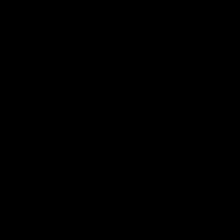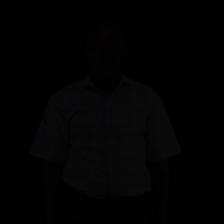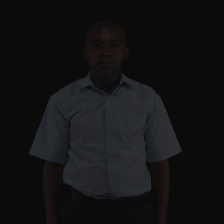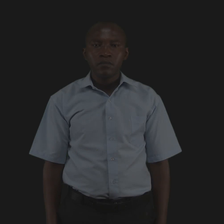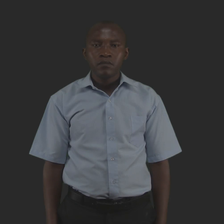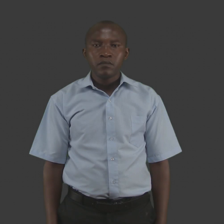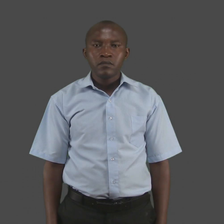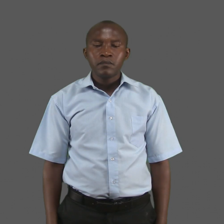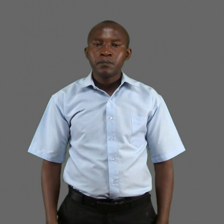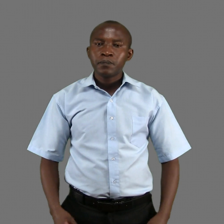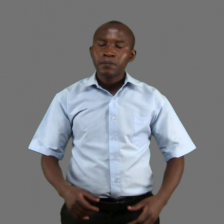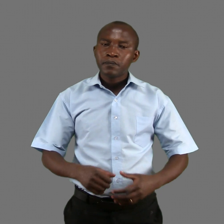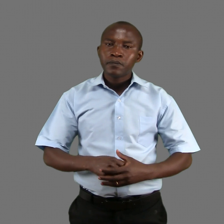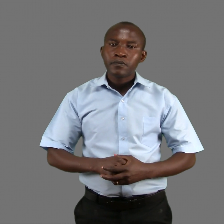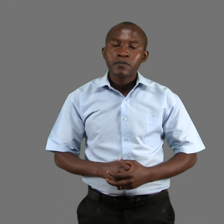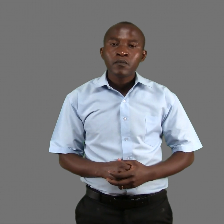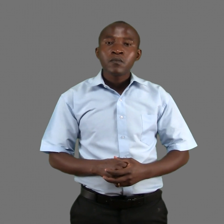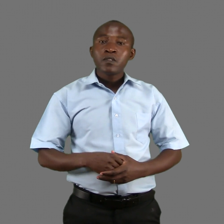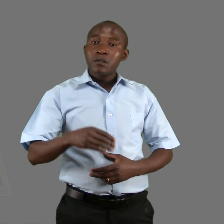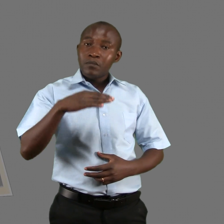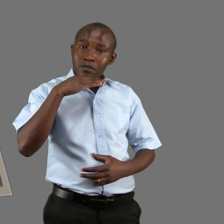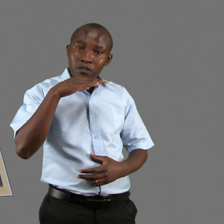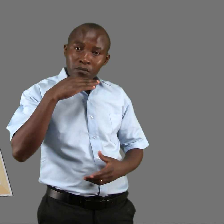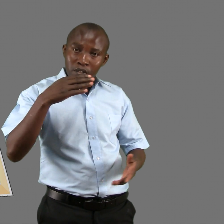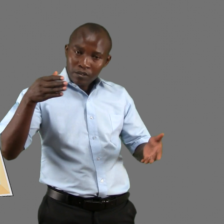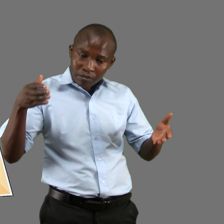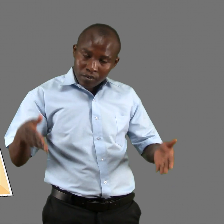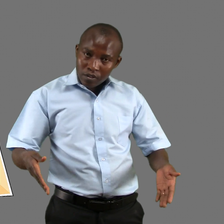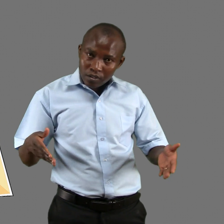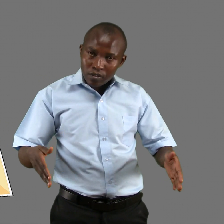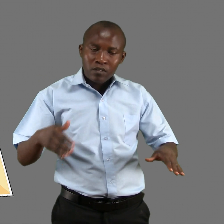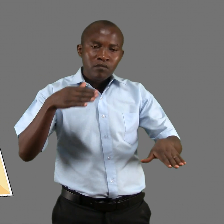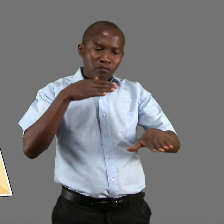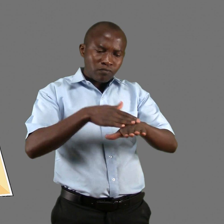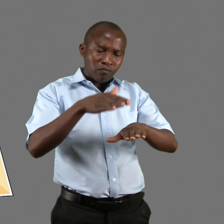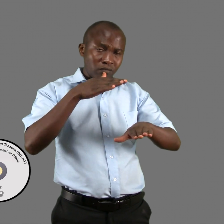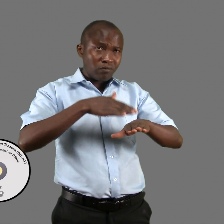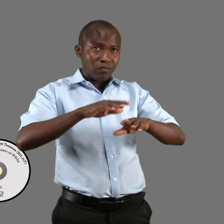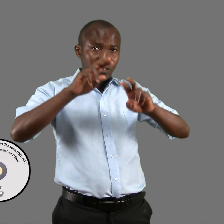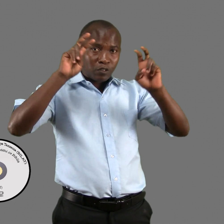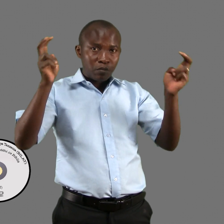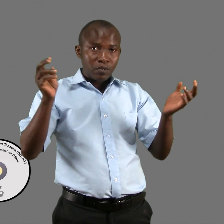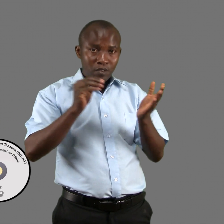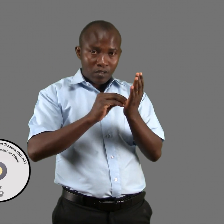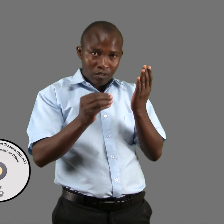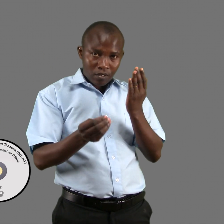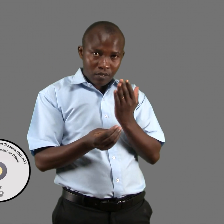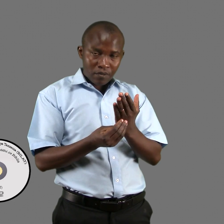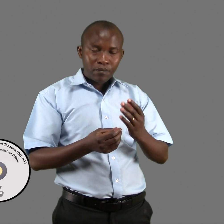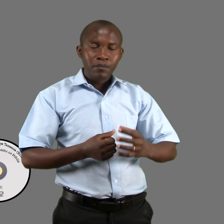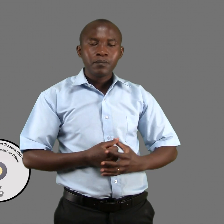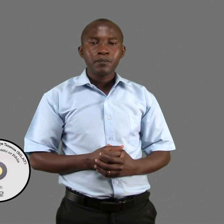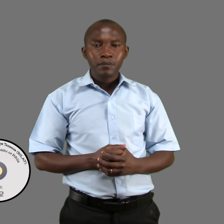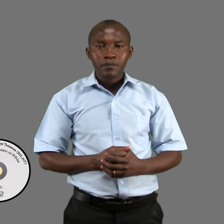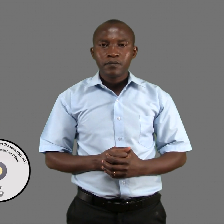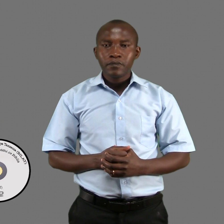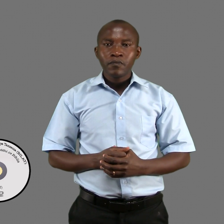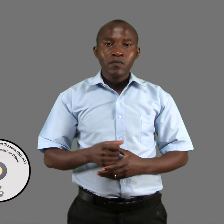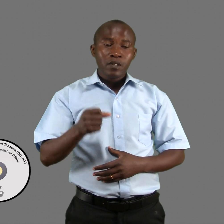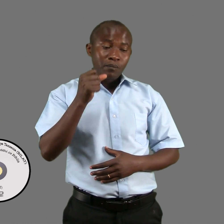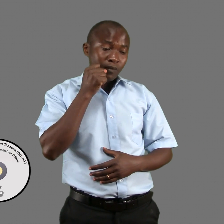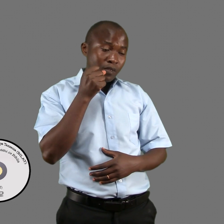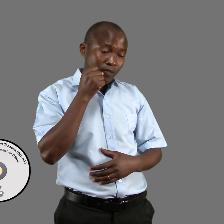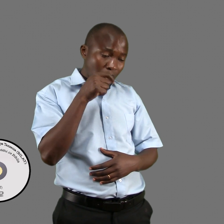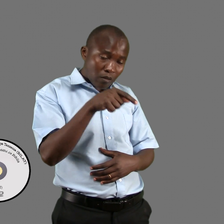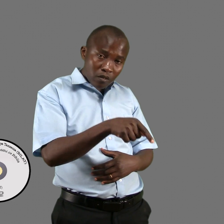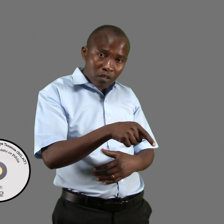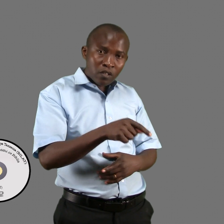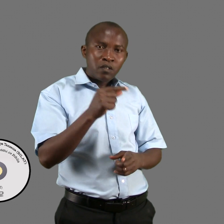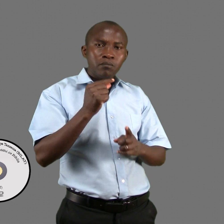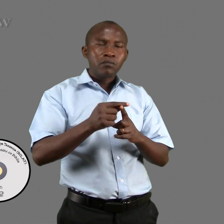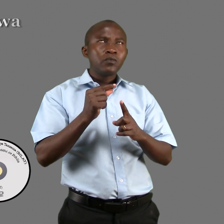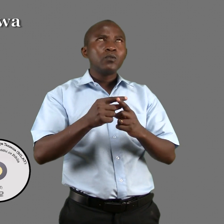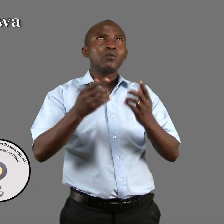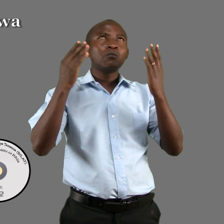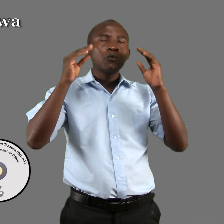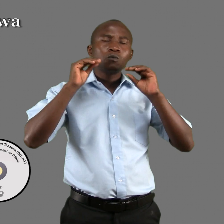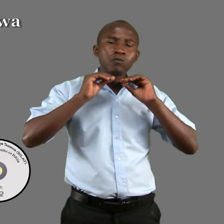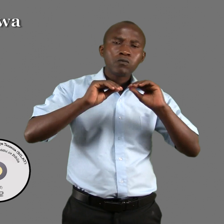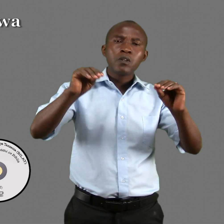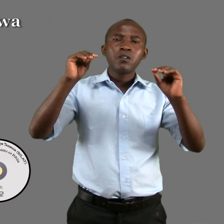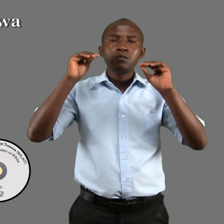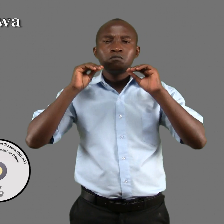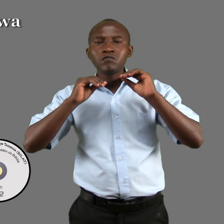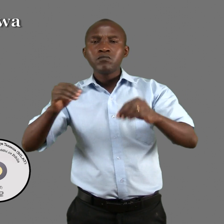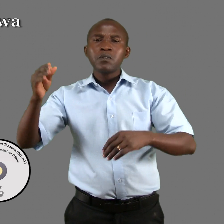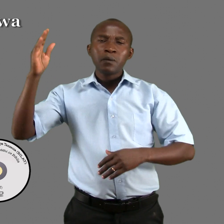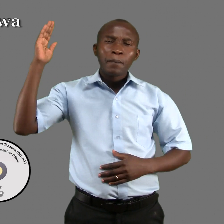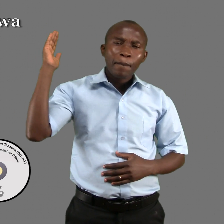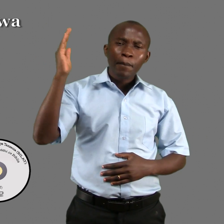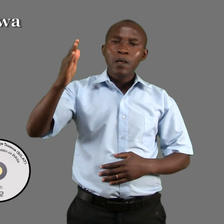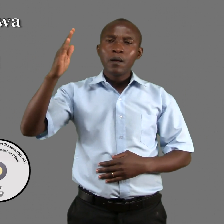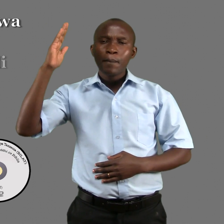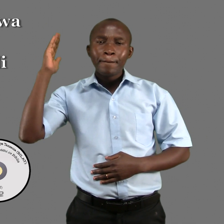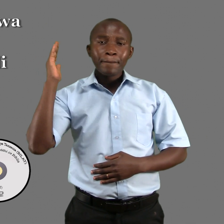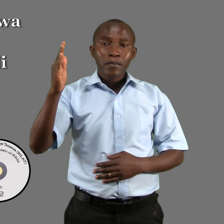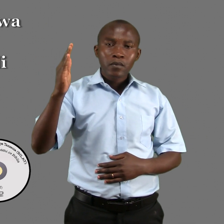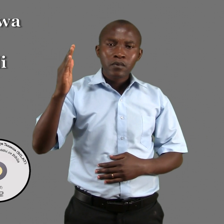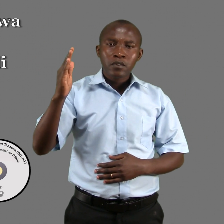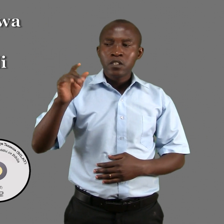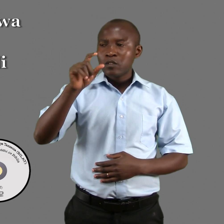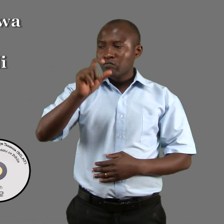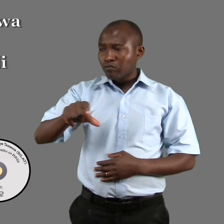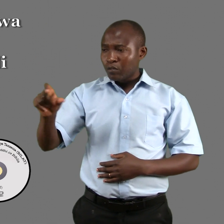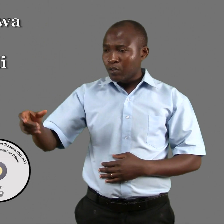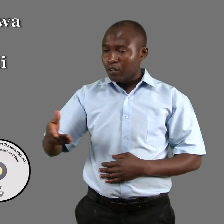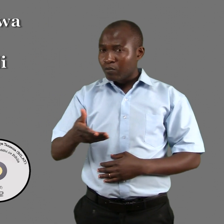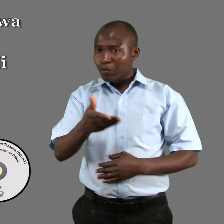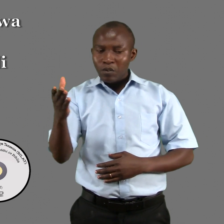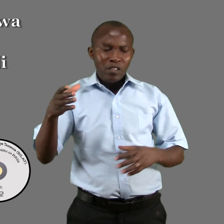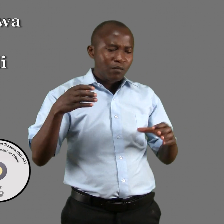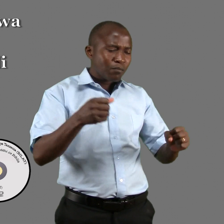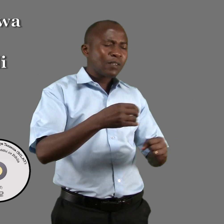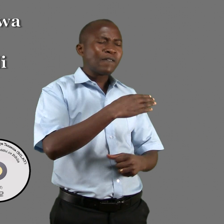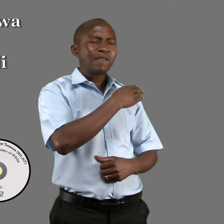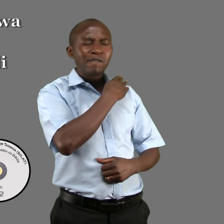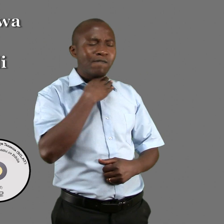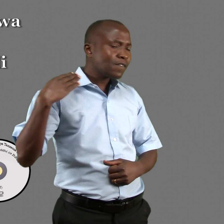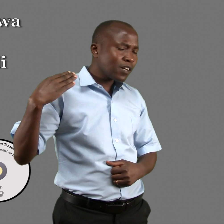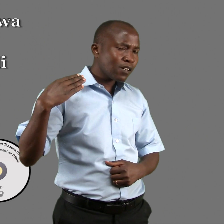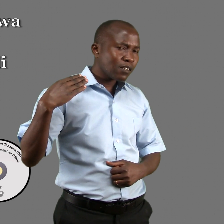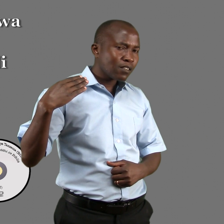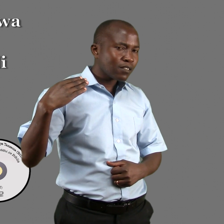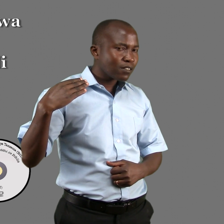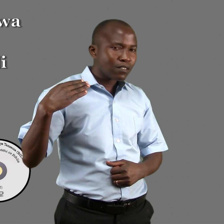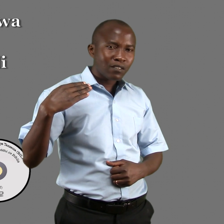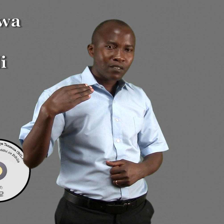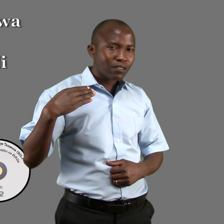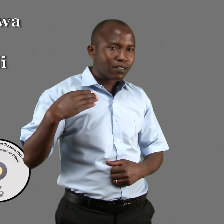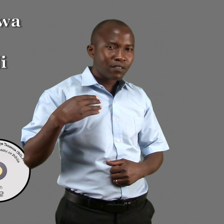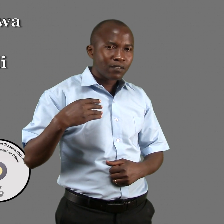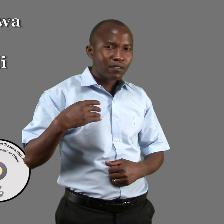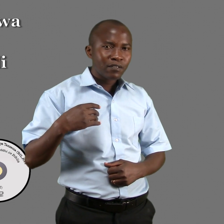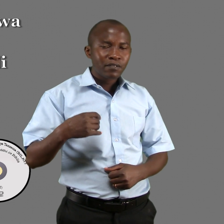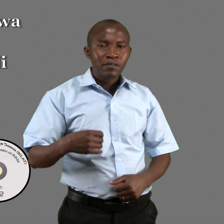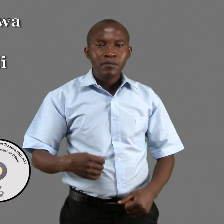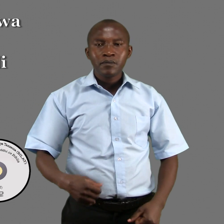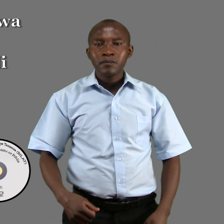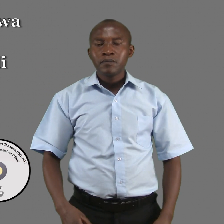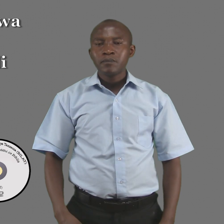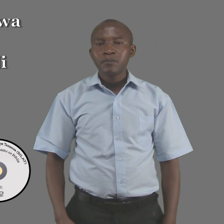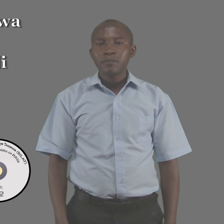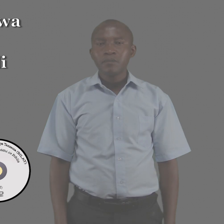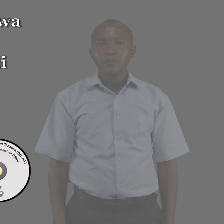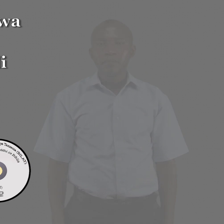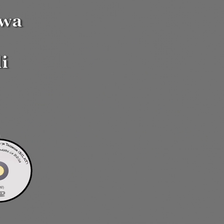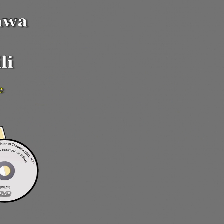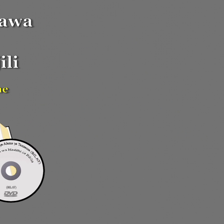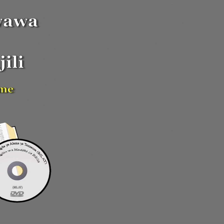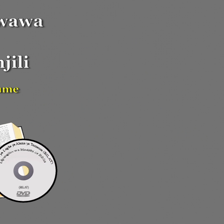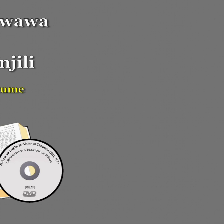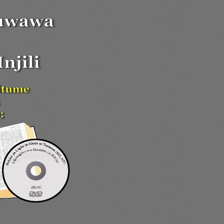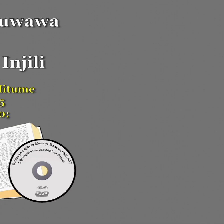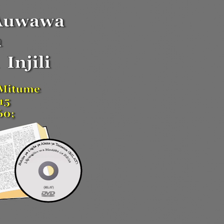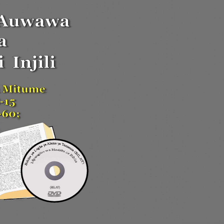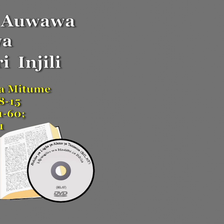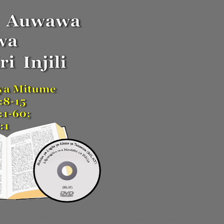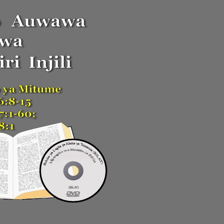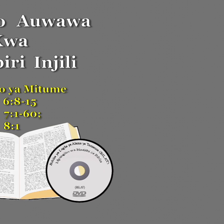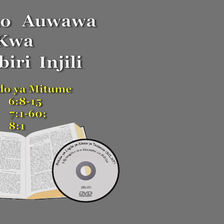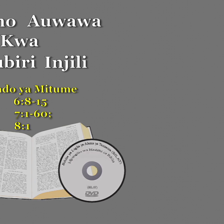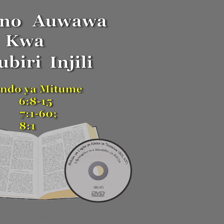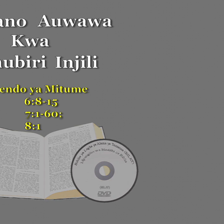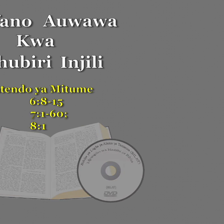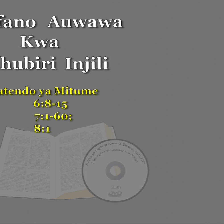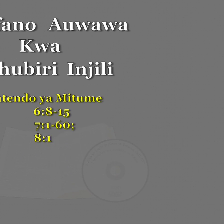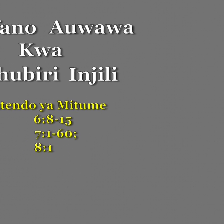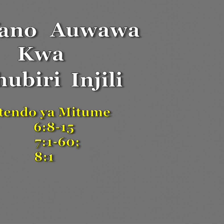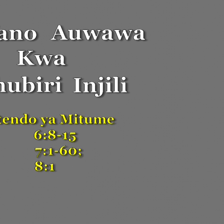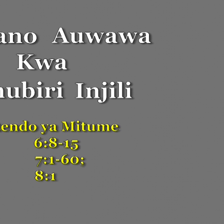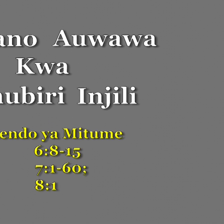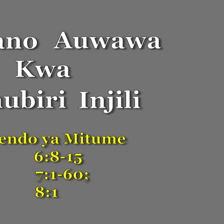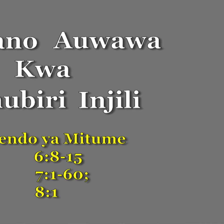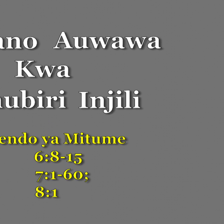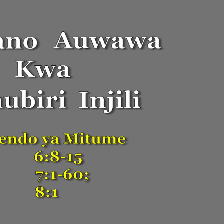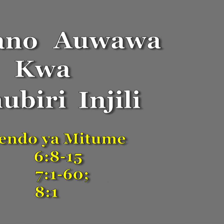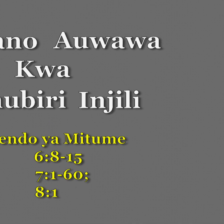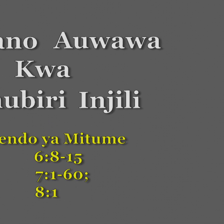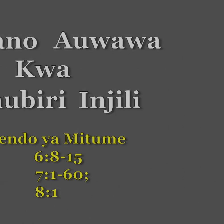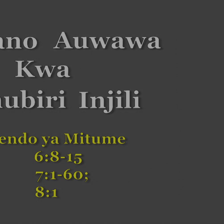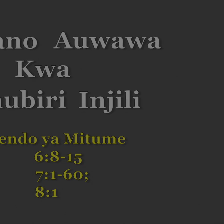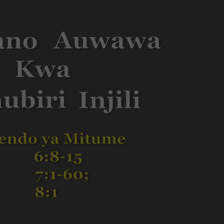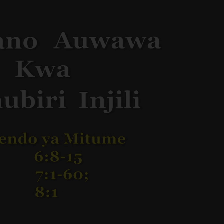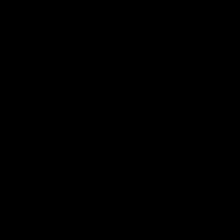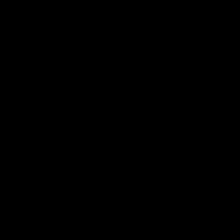Stephen is killed for preaching the gospel